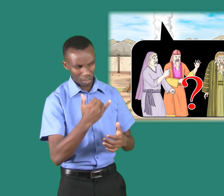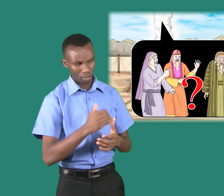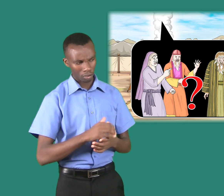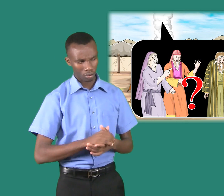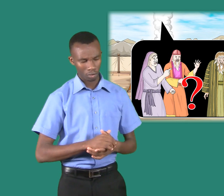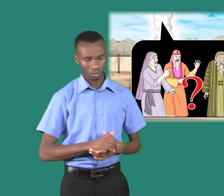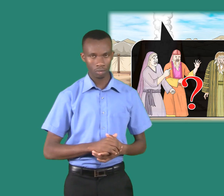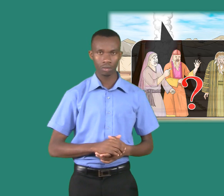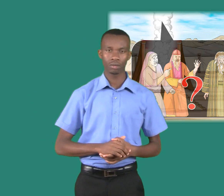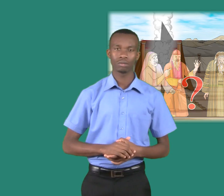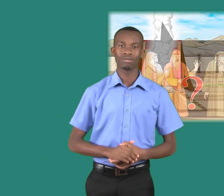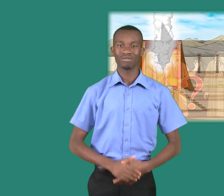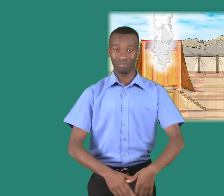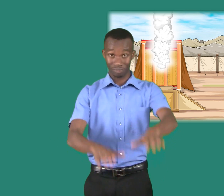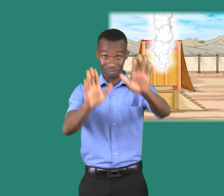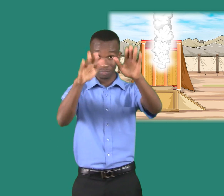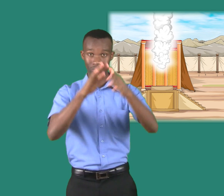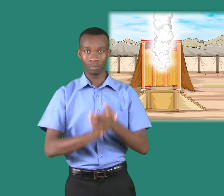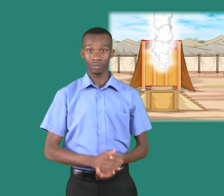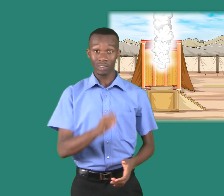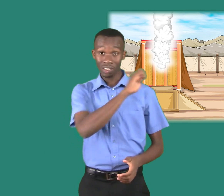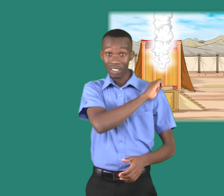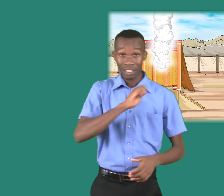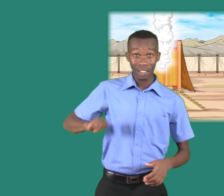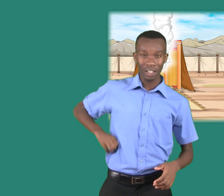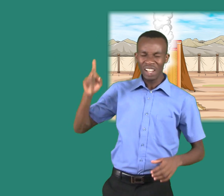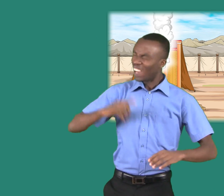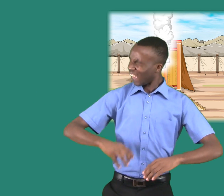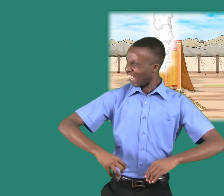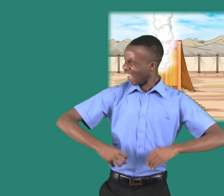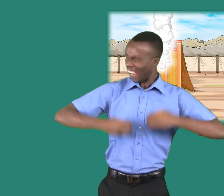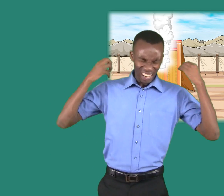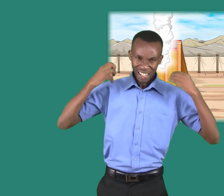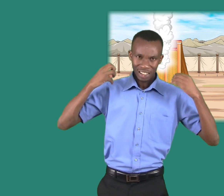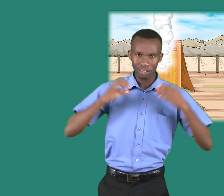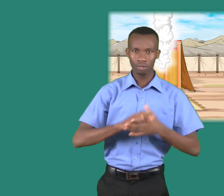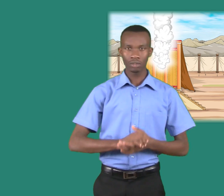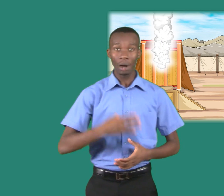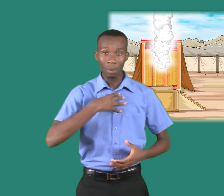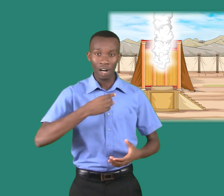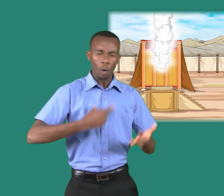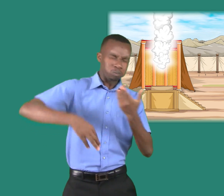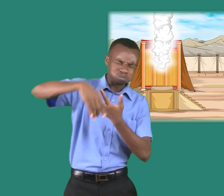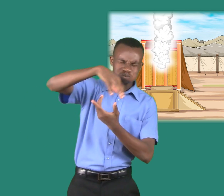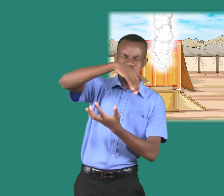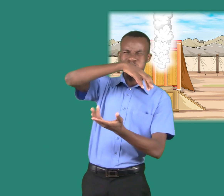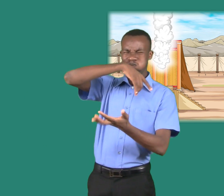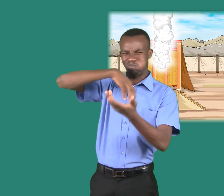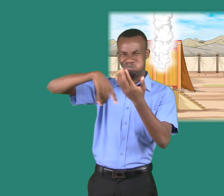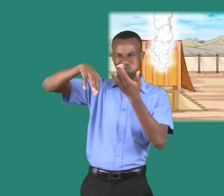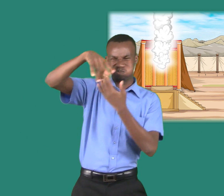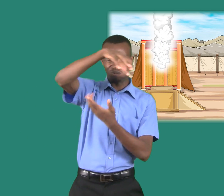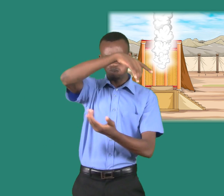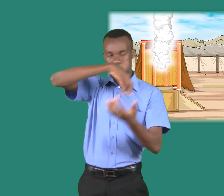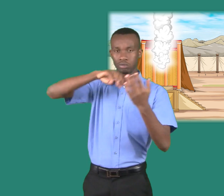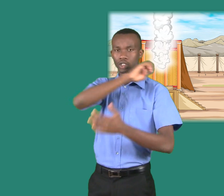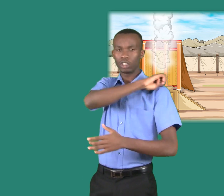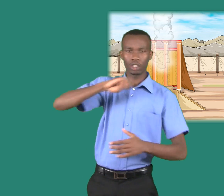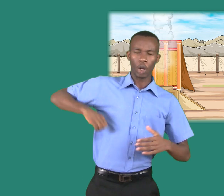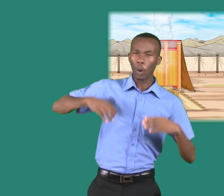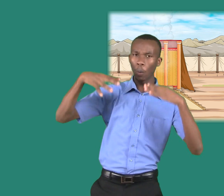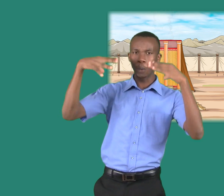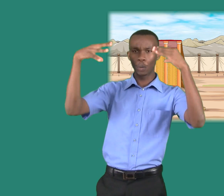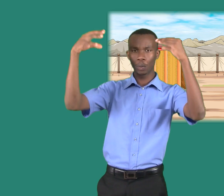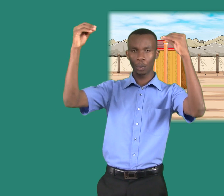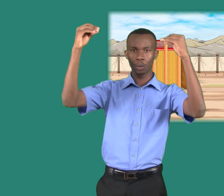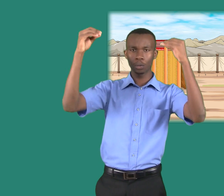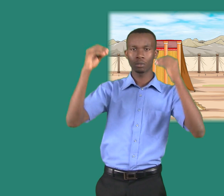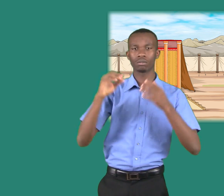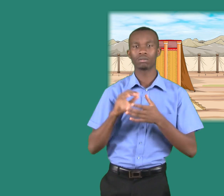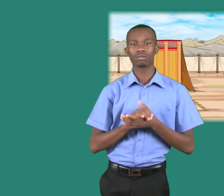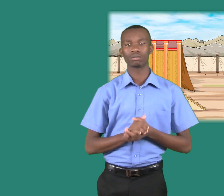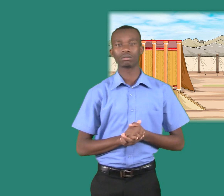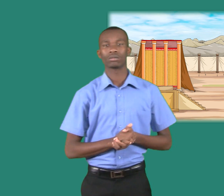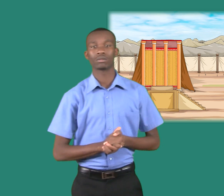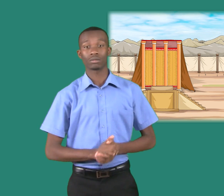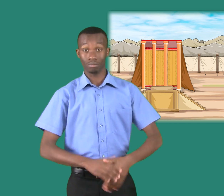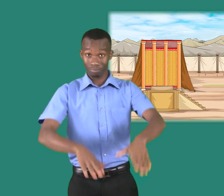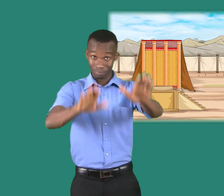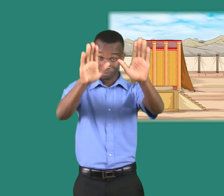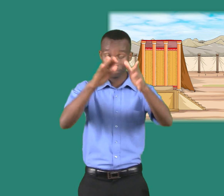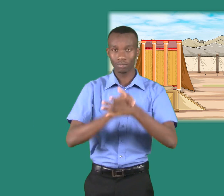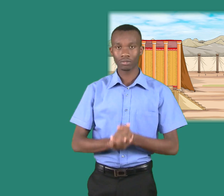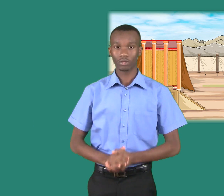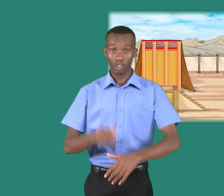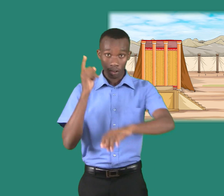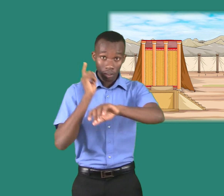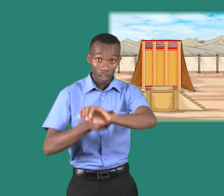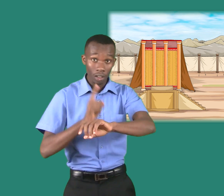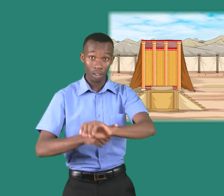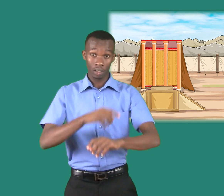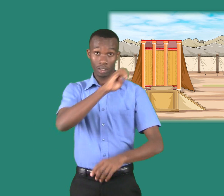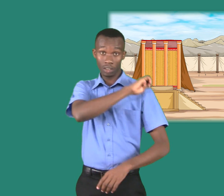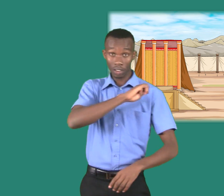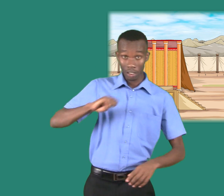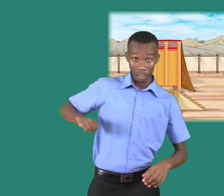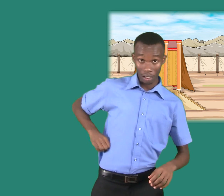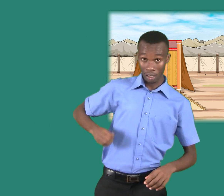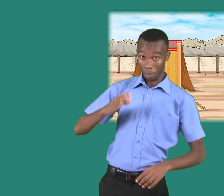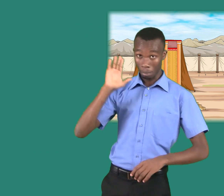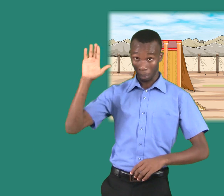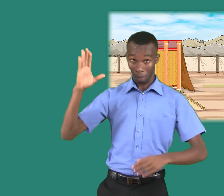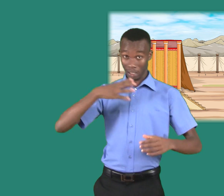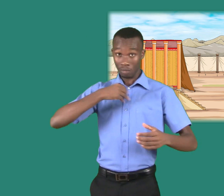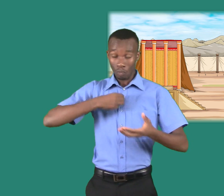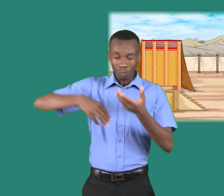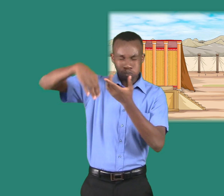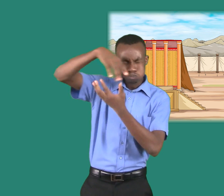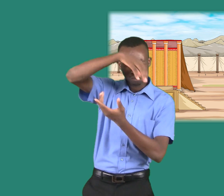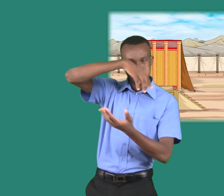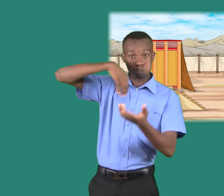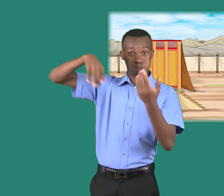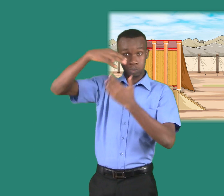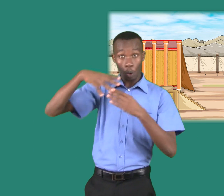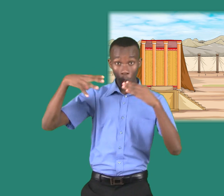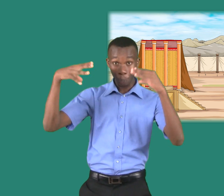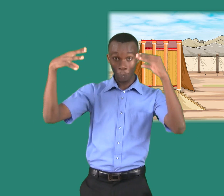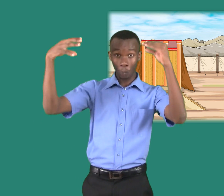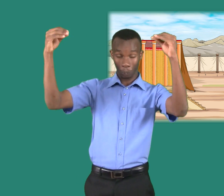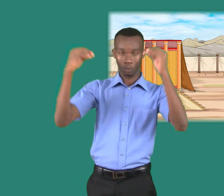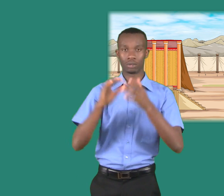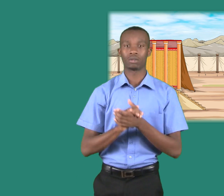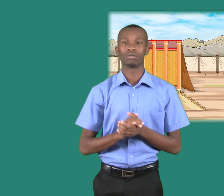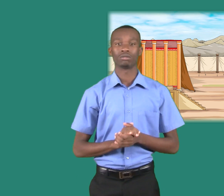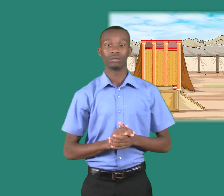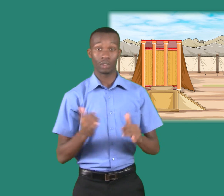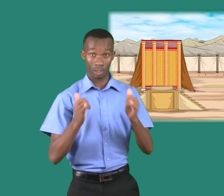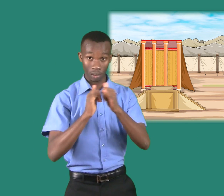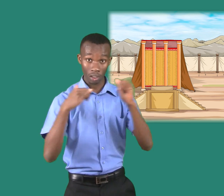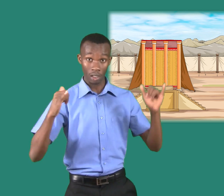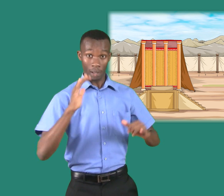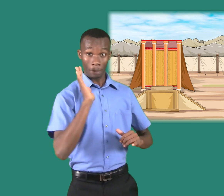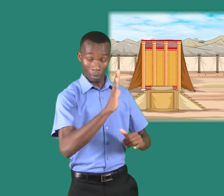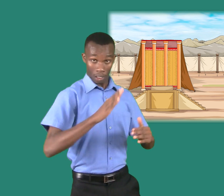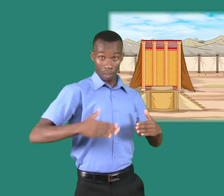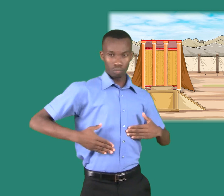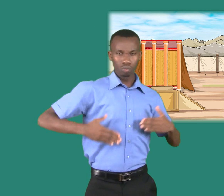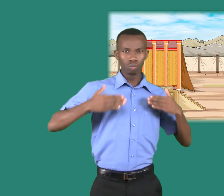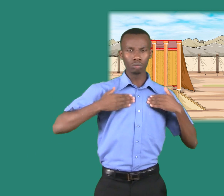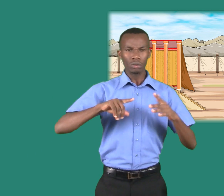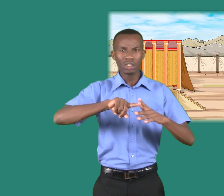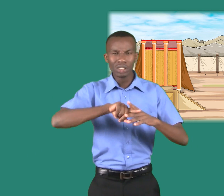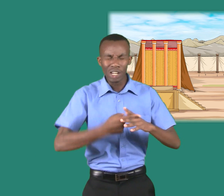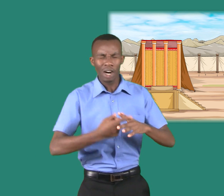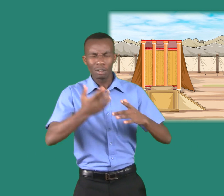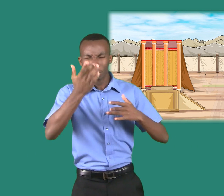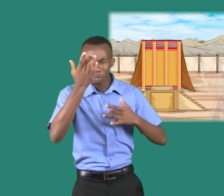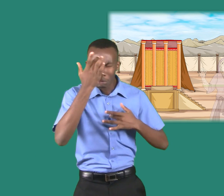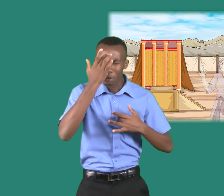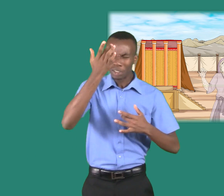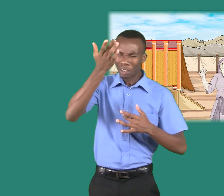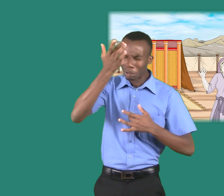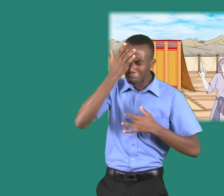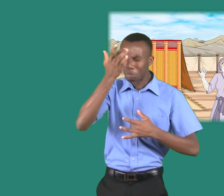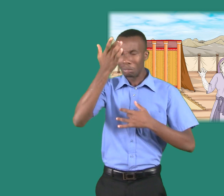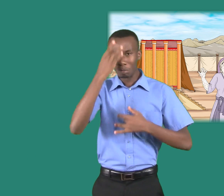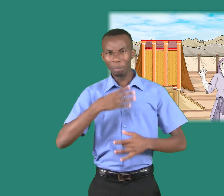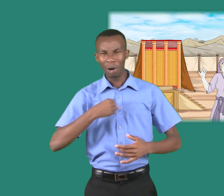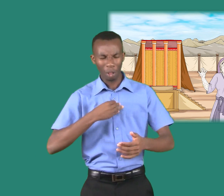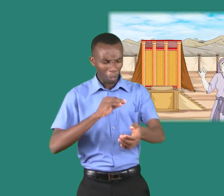So the anger of the LORD burned against them, and He departed.